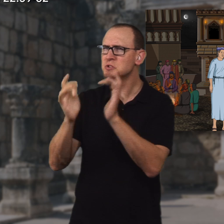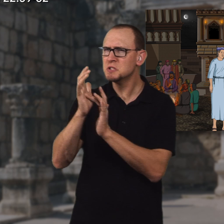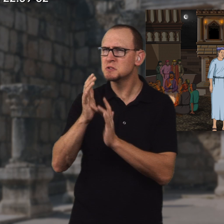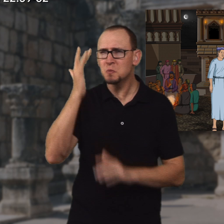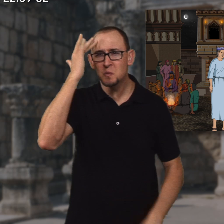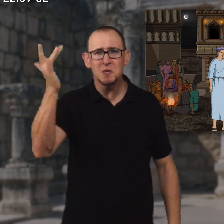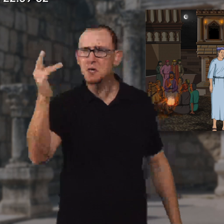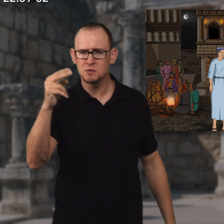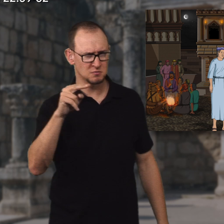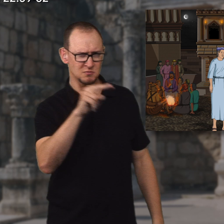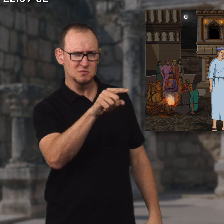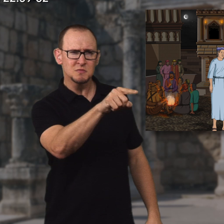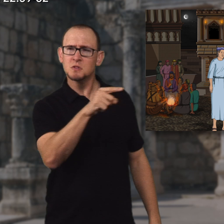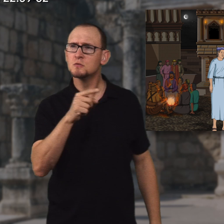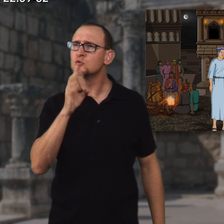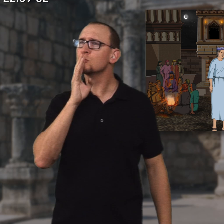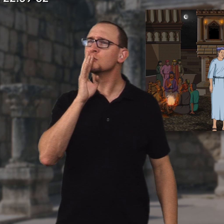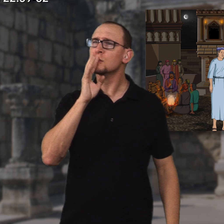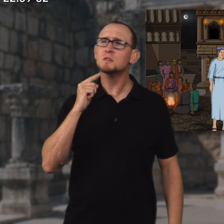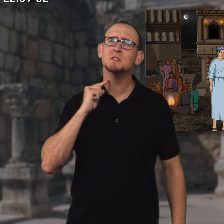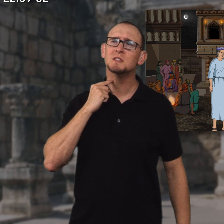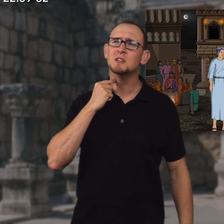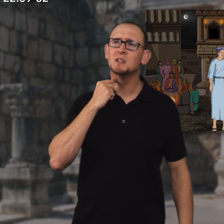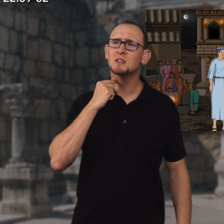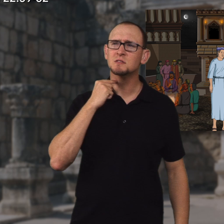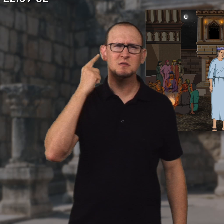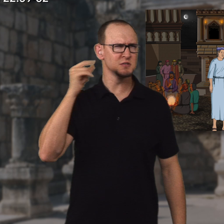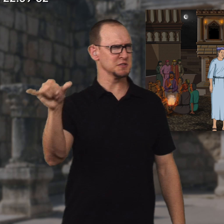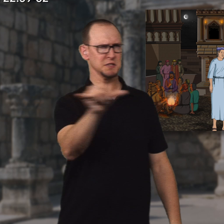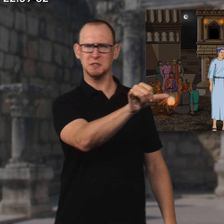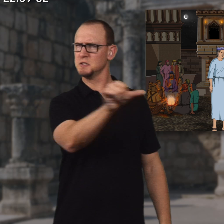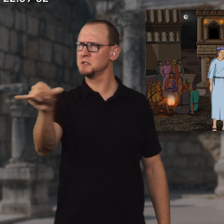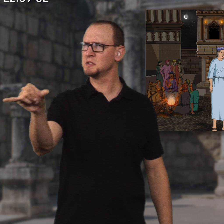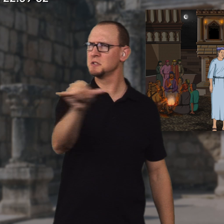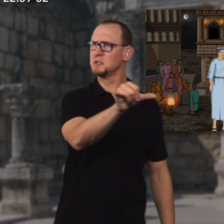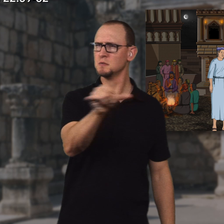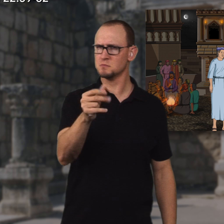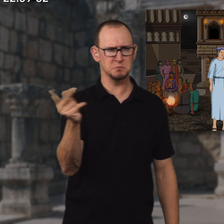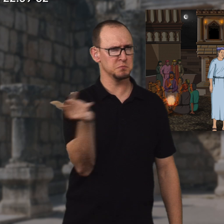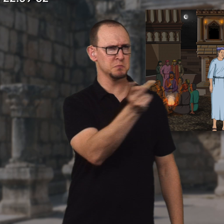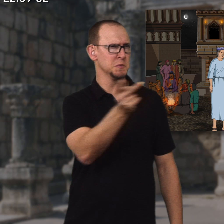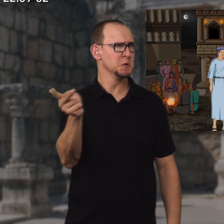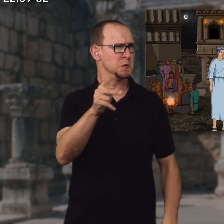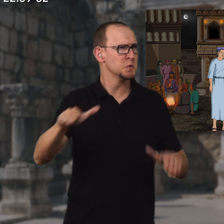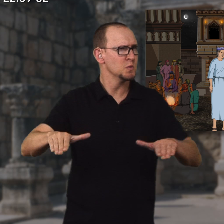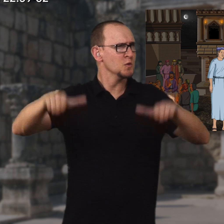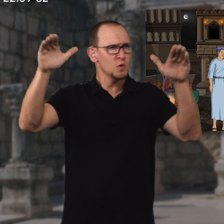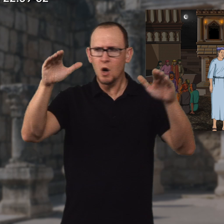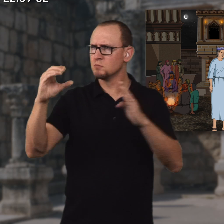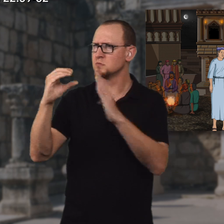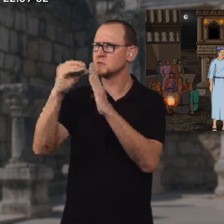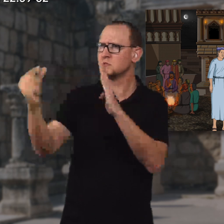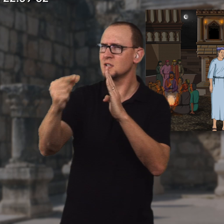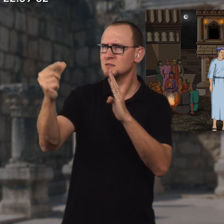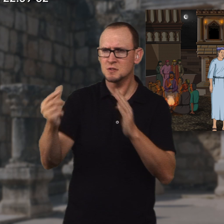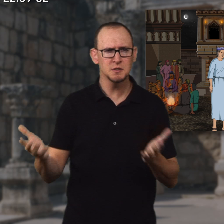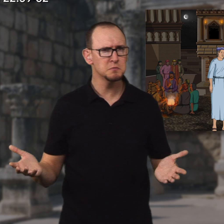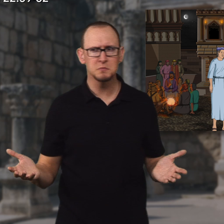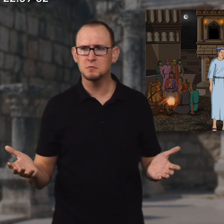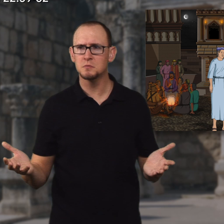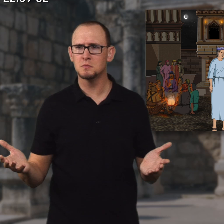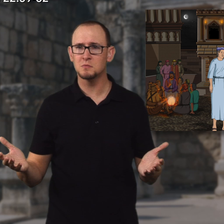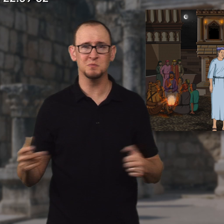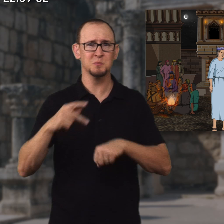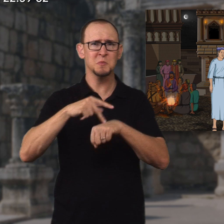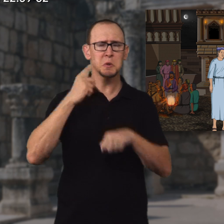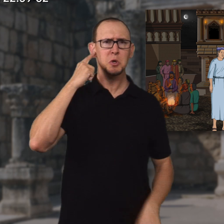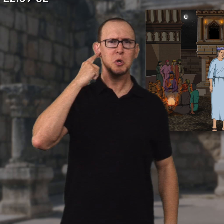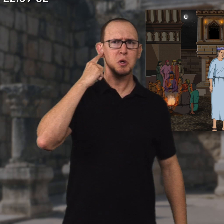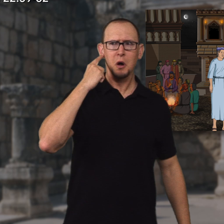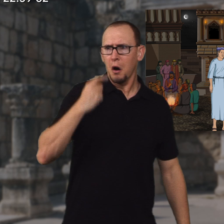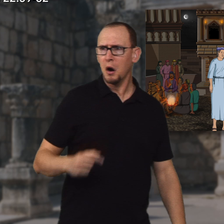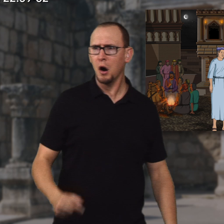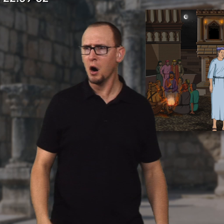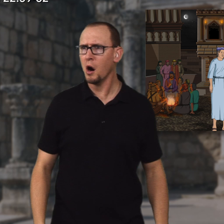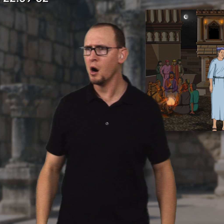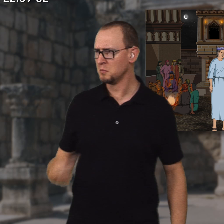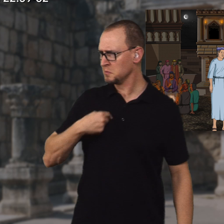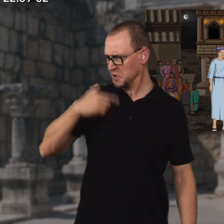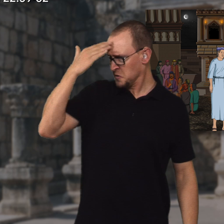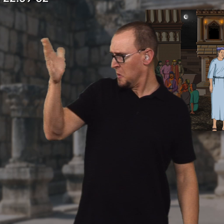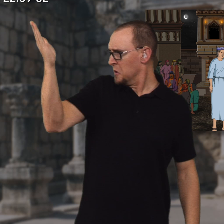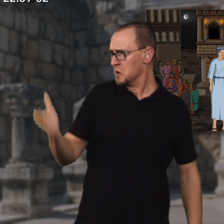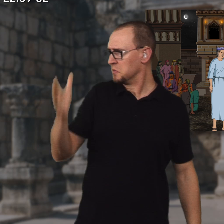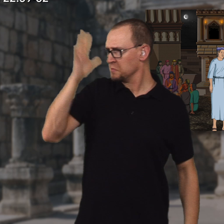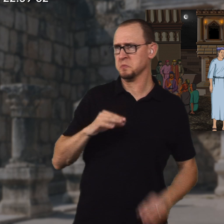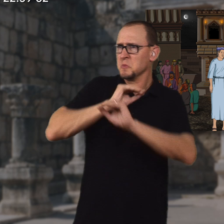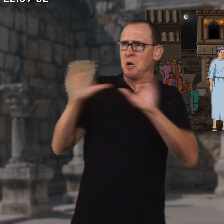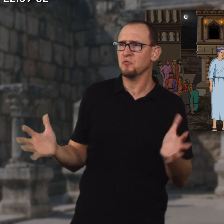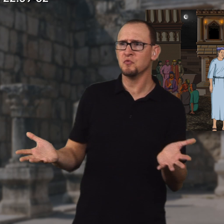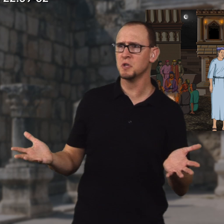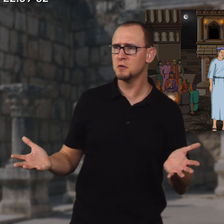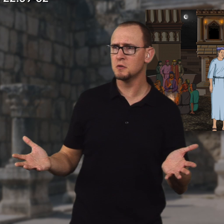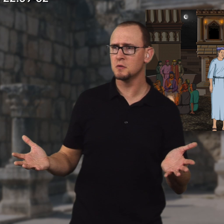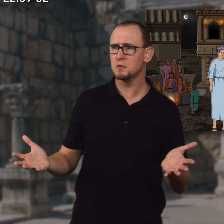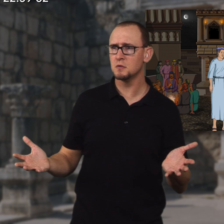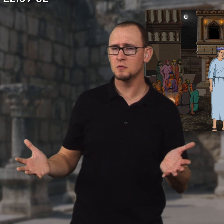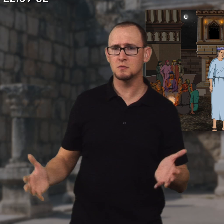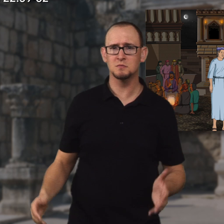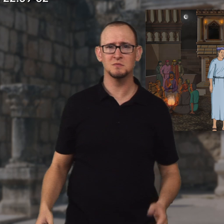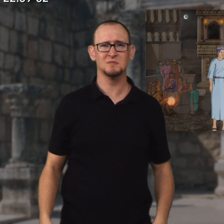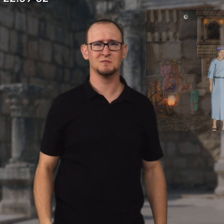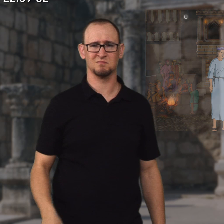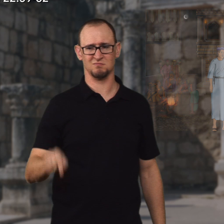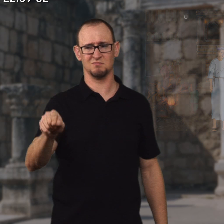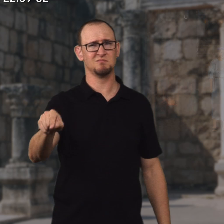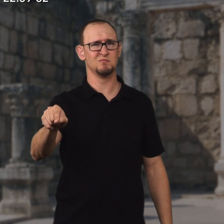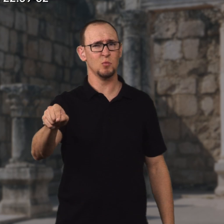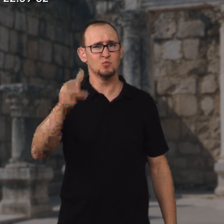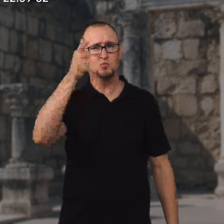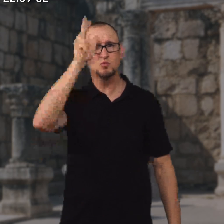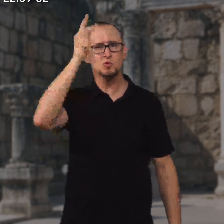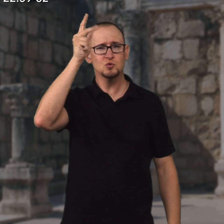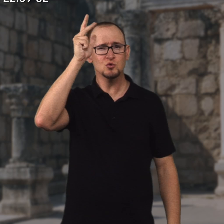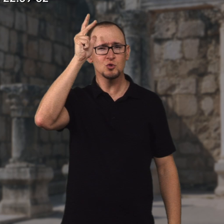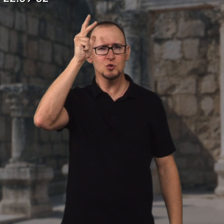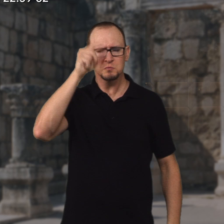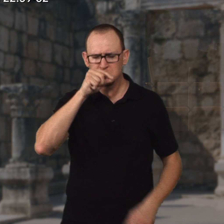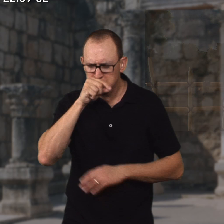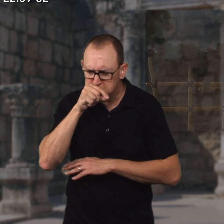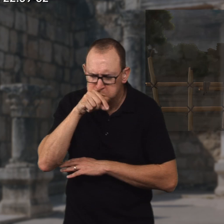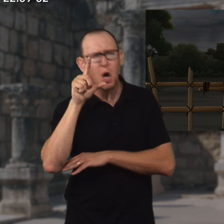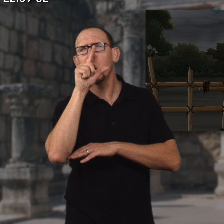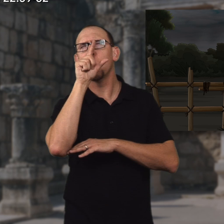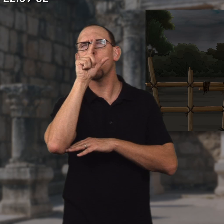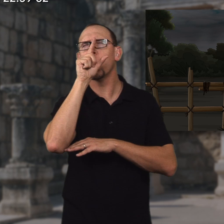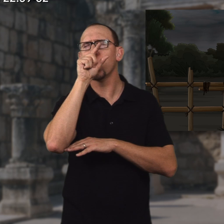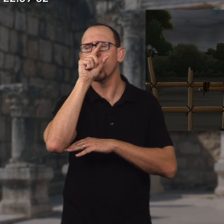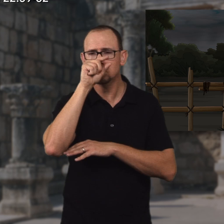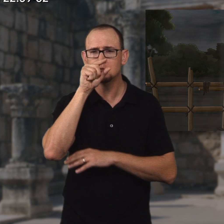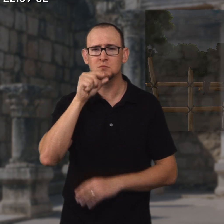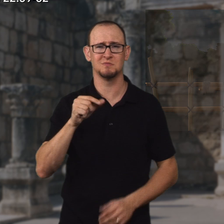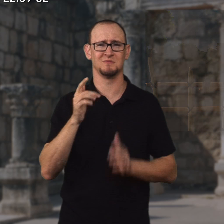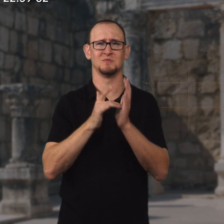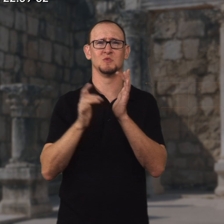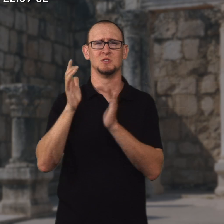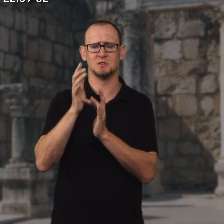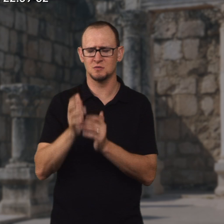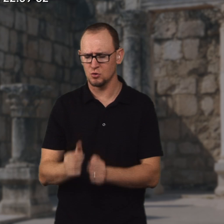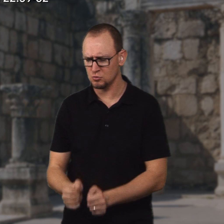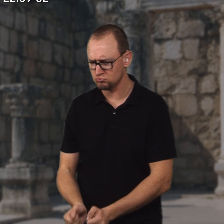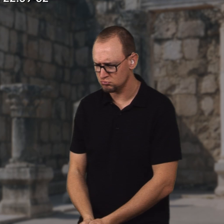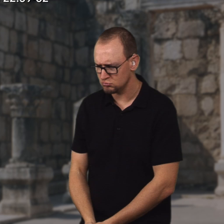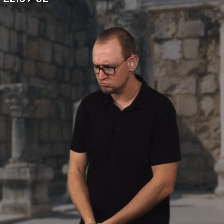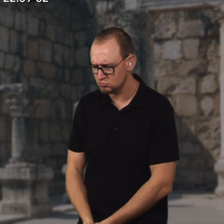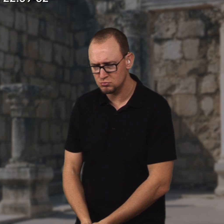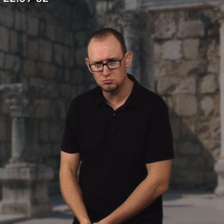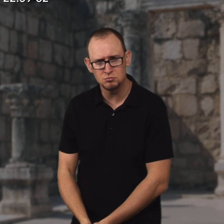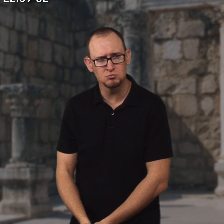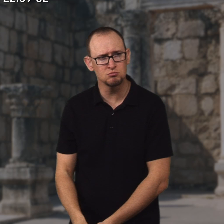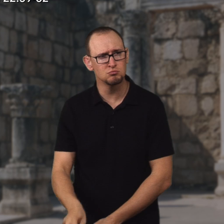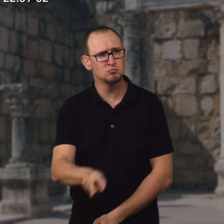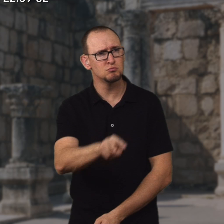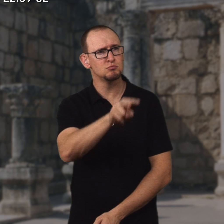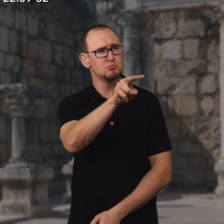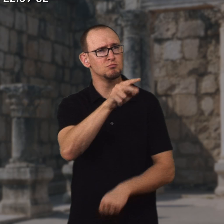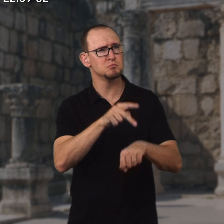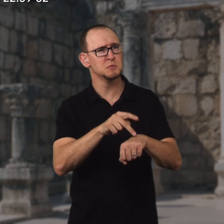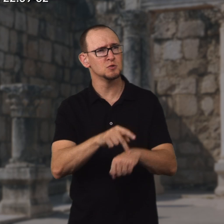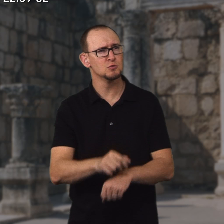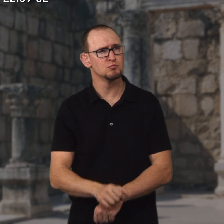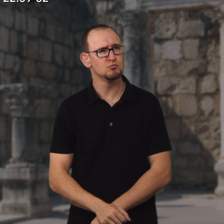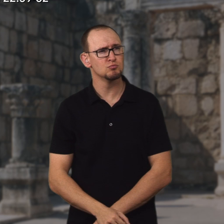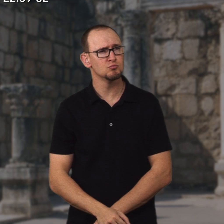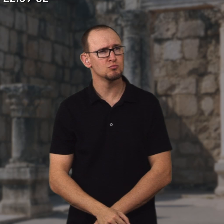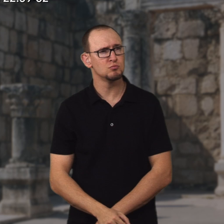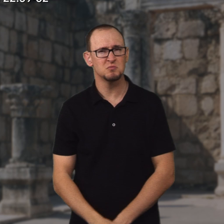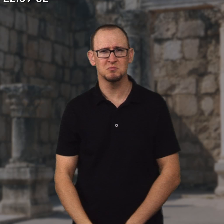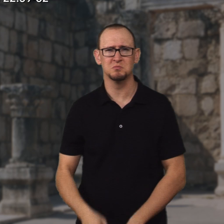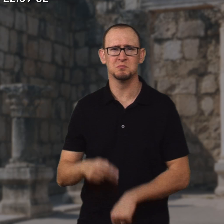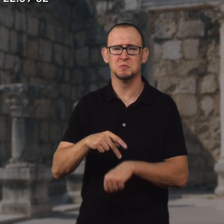“Man, I do not know what you are talking about,” Peter replied. While he was still speaking, the rooster crowed.